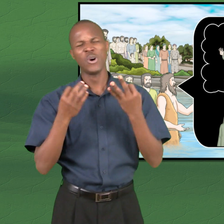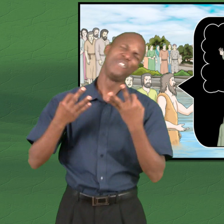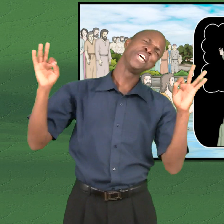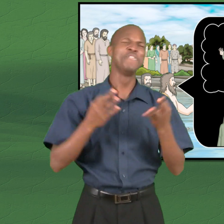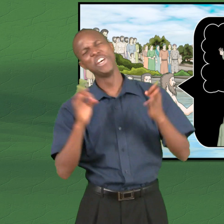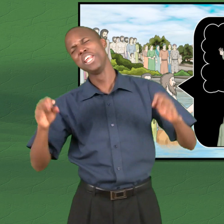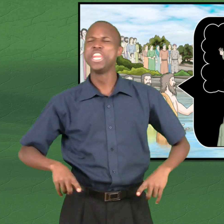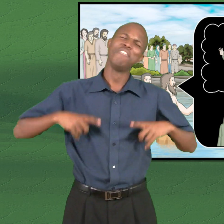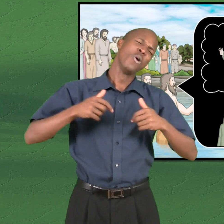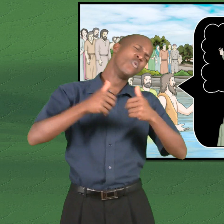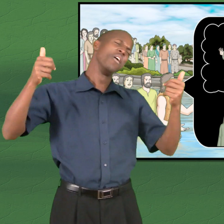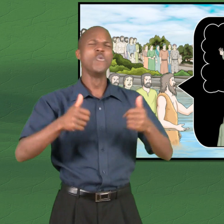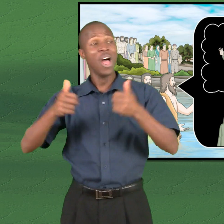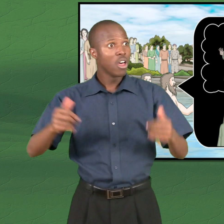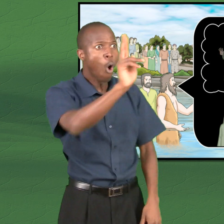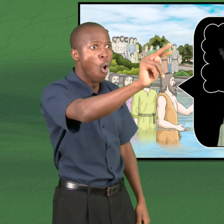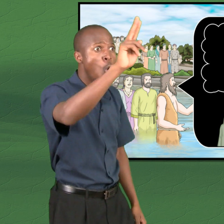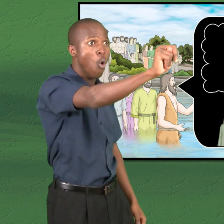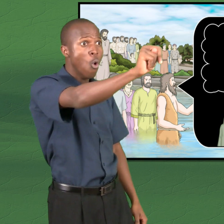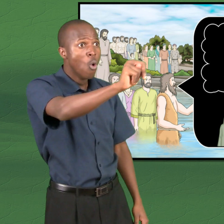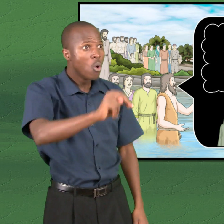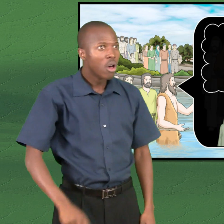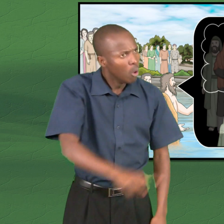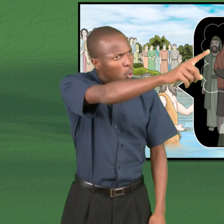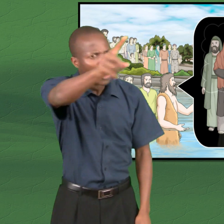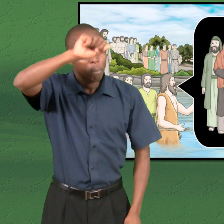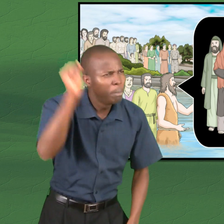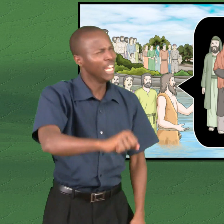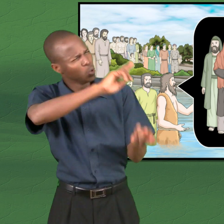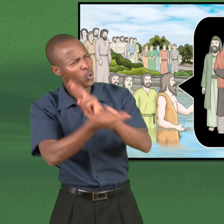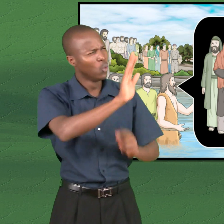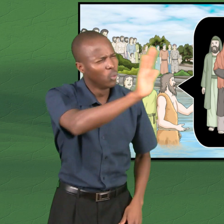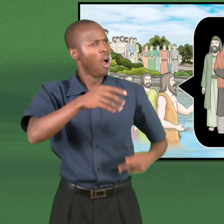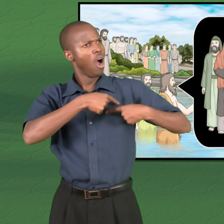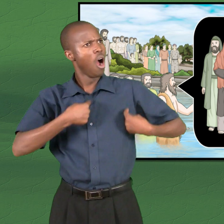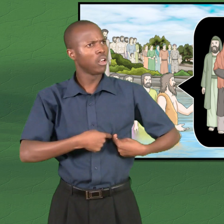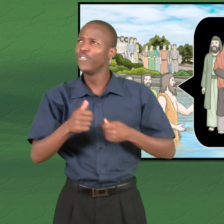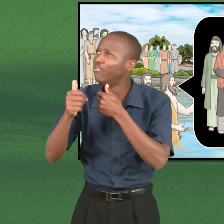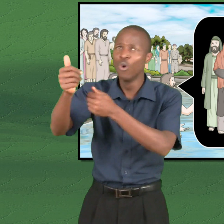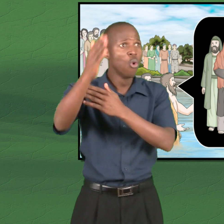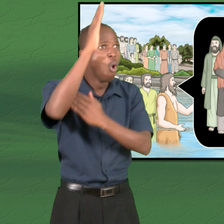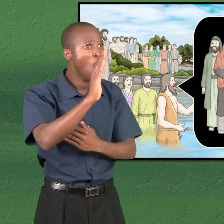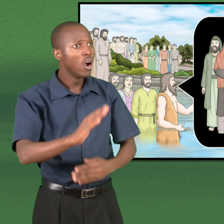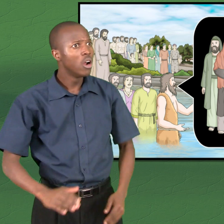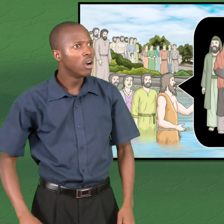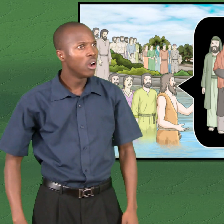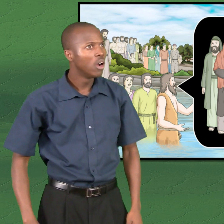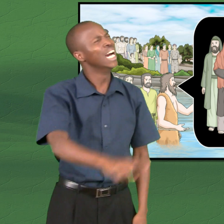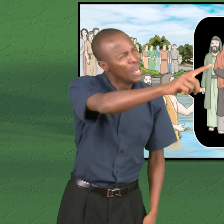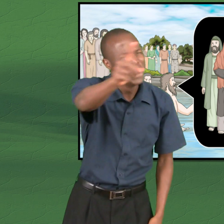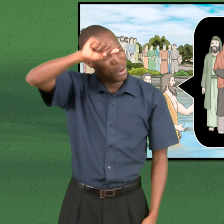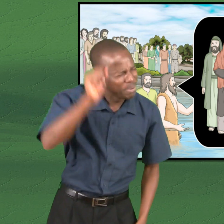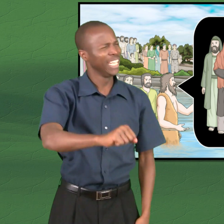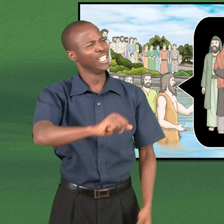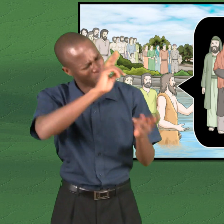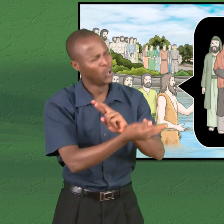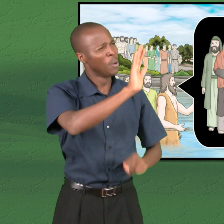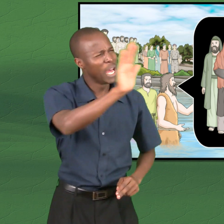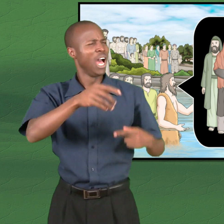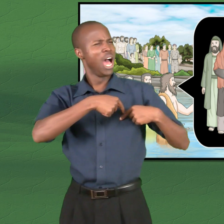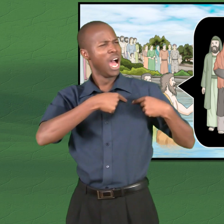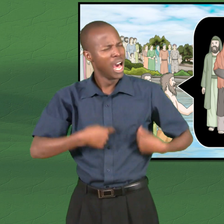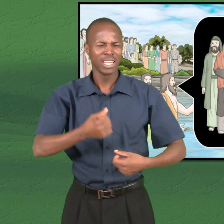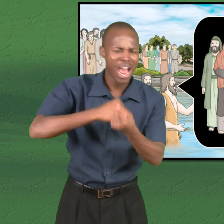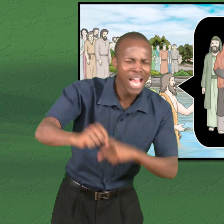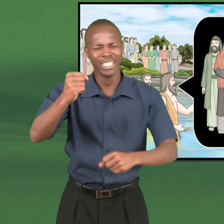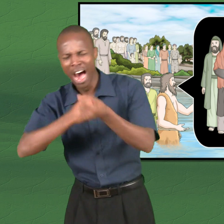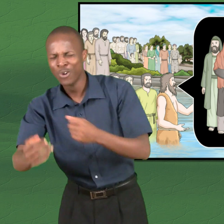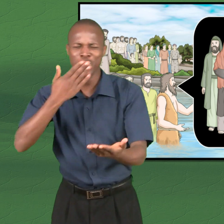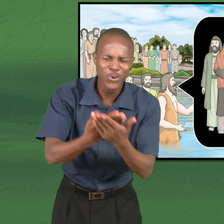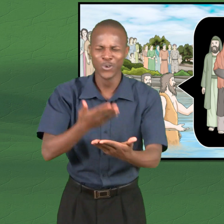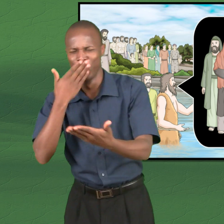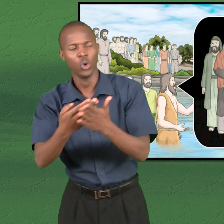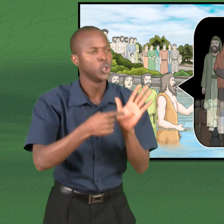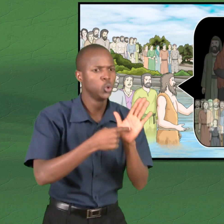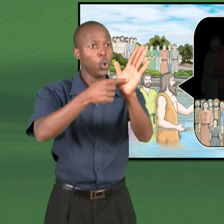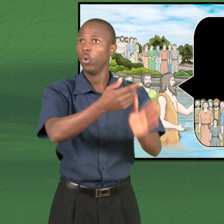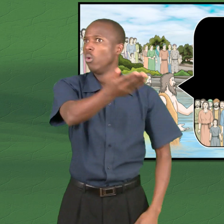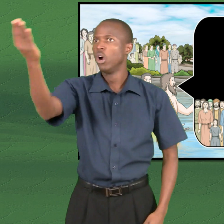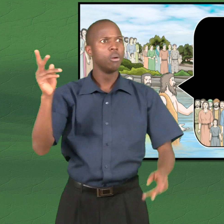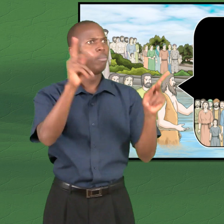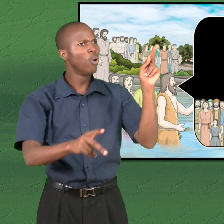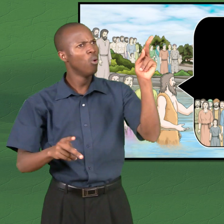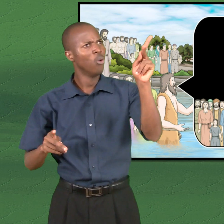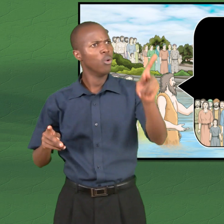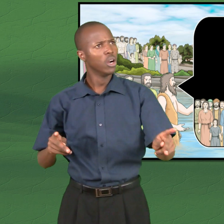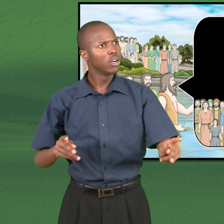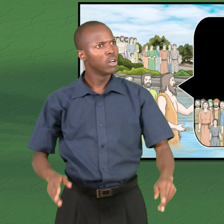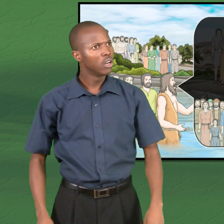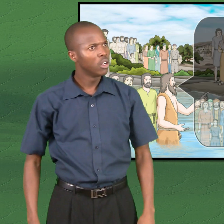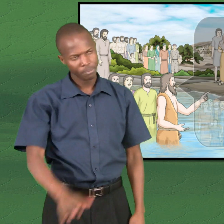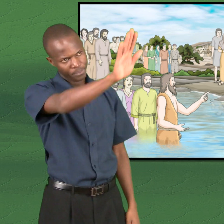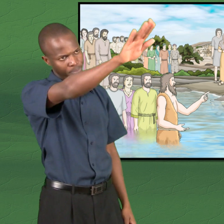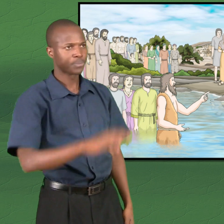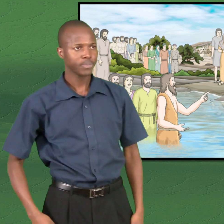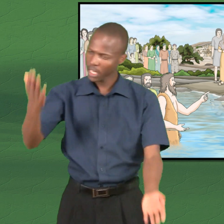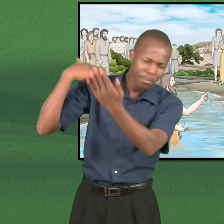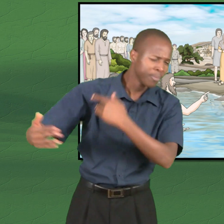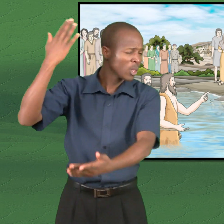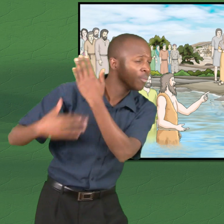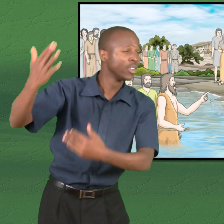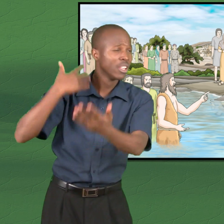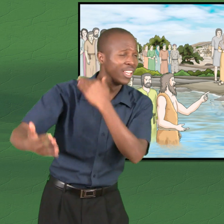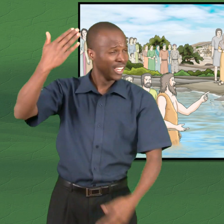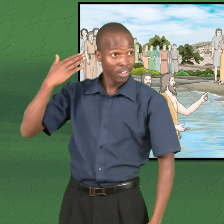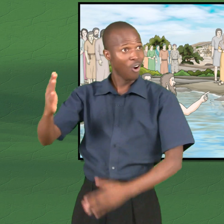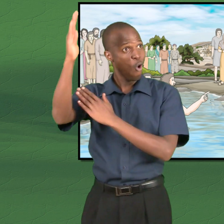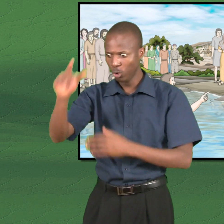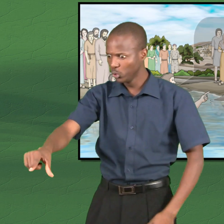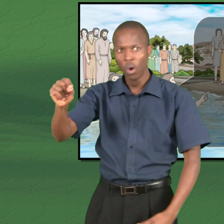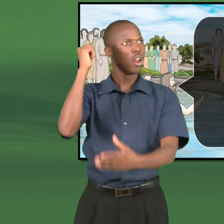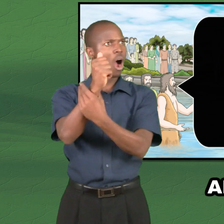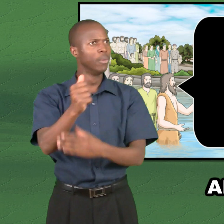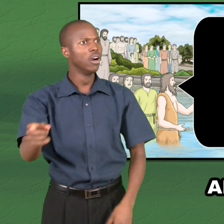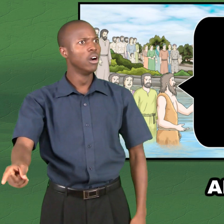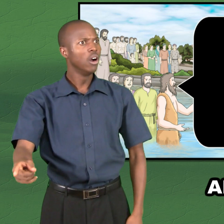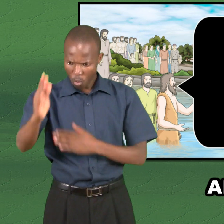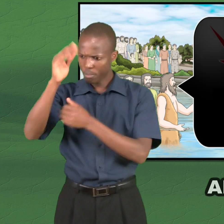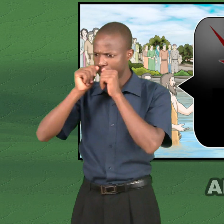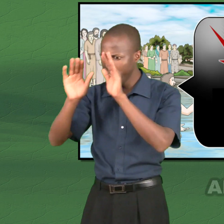Produce fruit, then, in keeping with repentance.